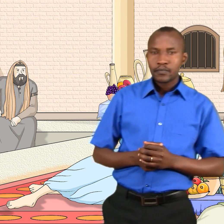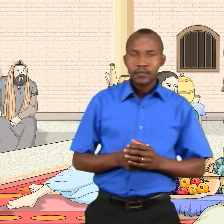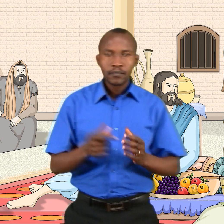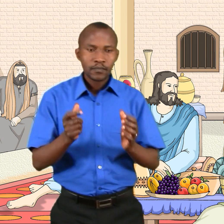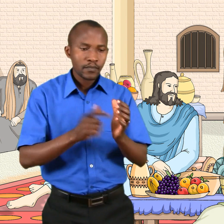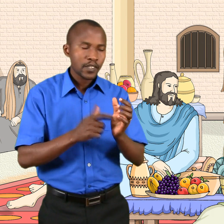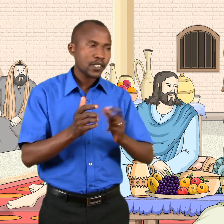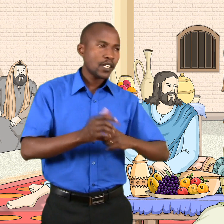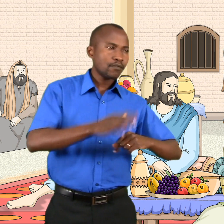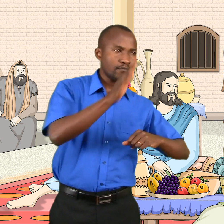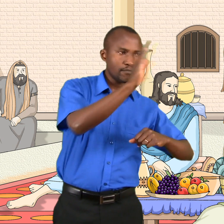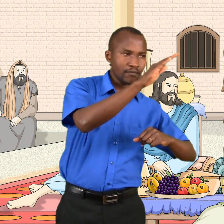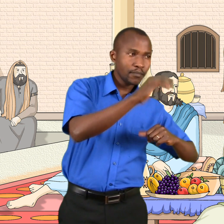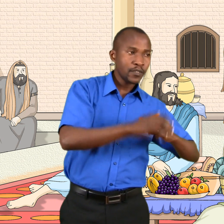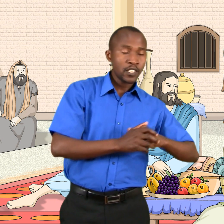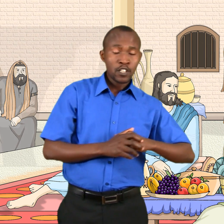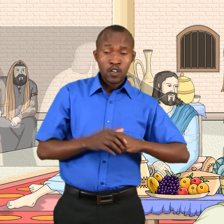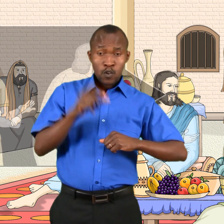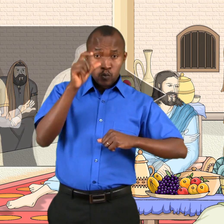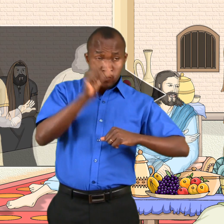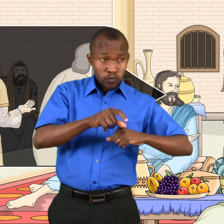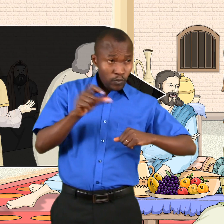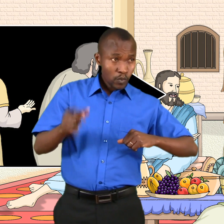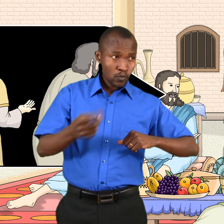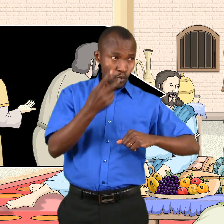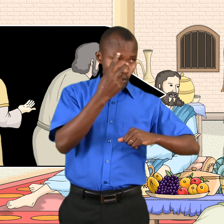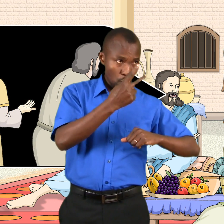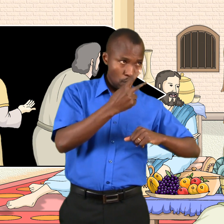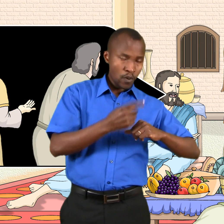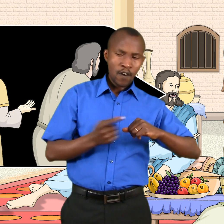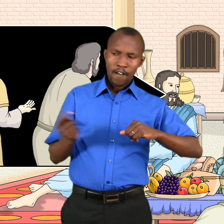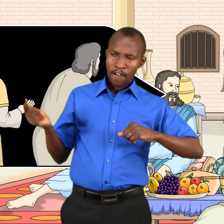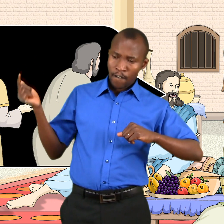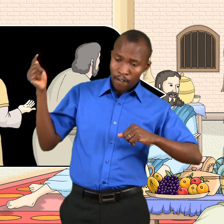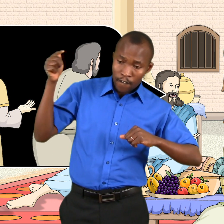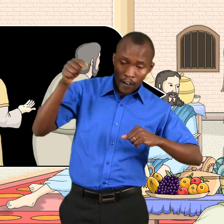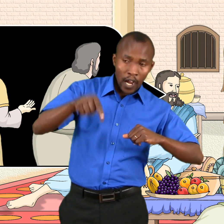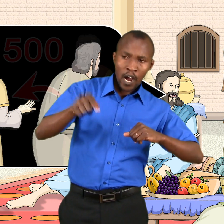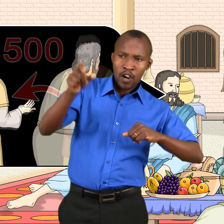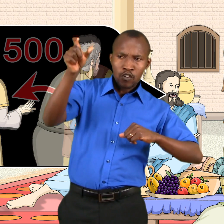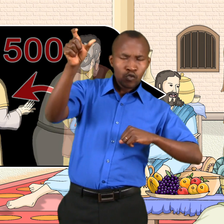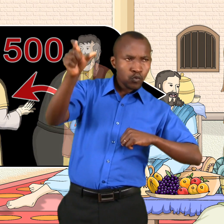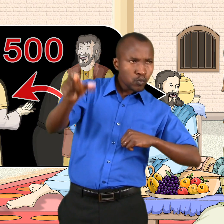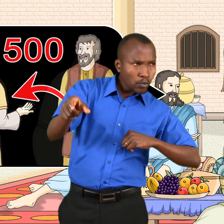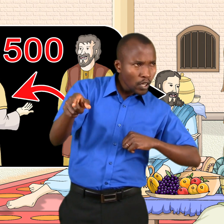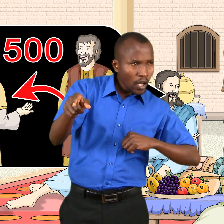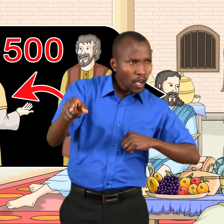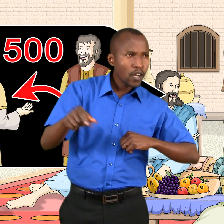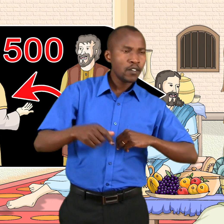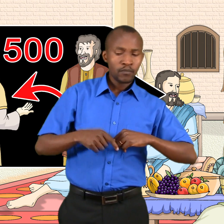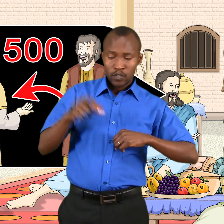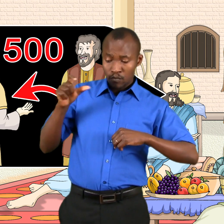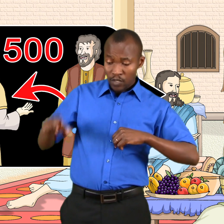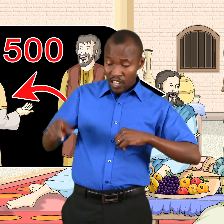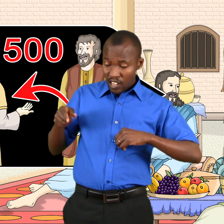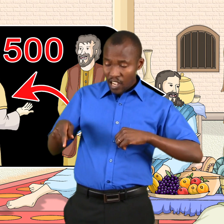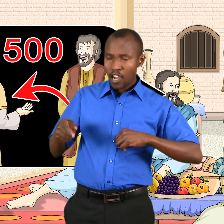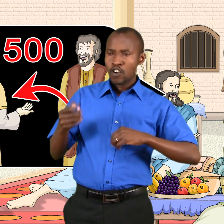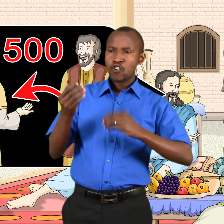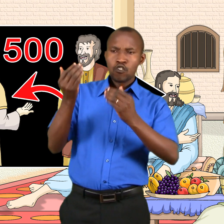“Two men were debtors to a certain moneylender.